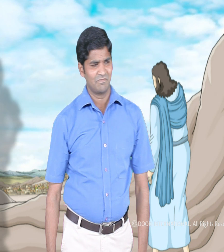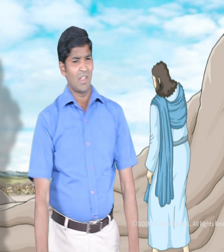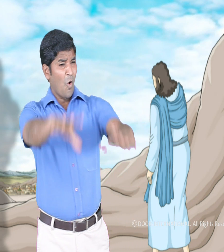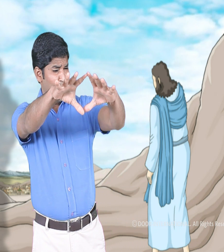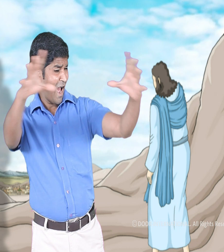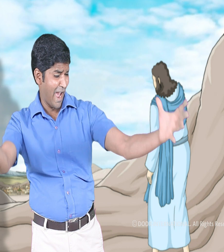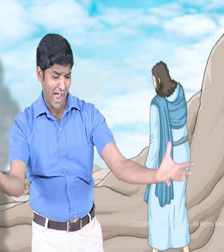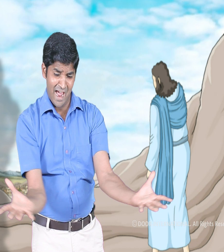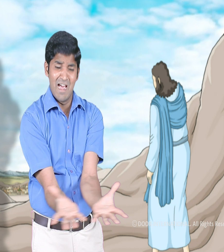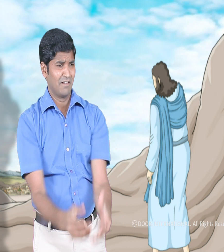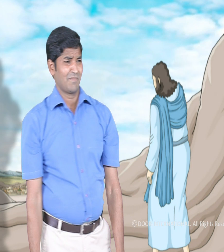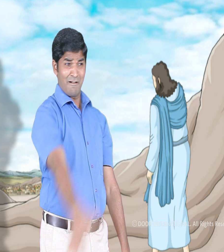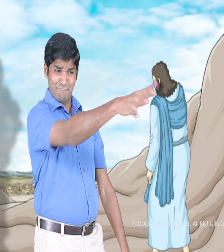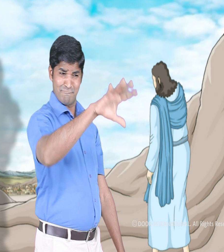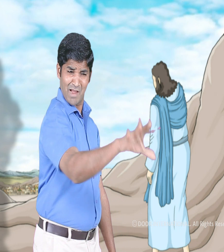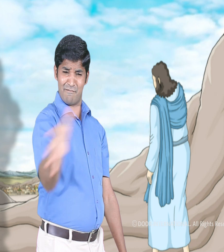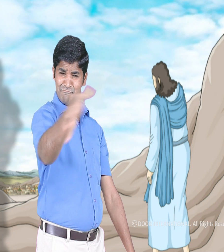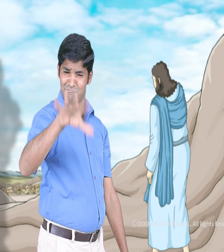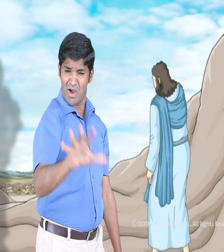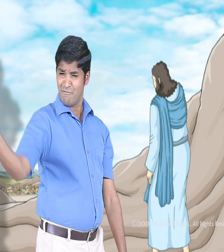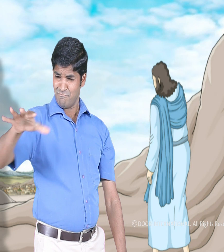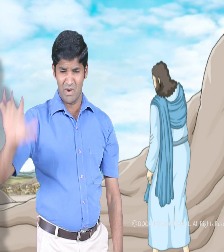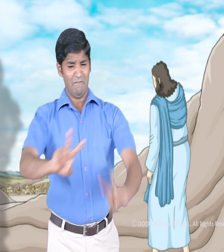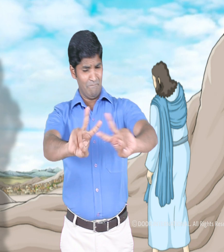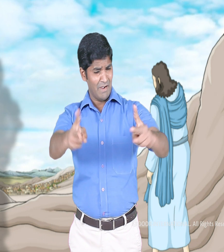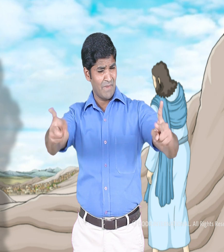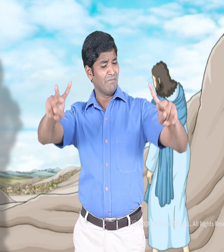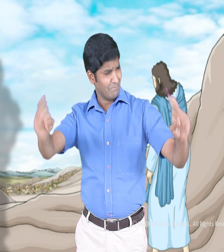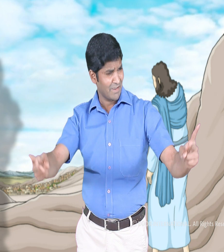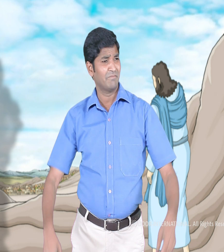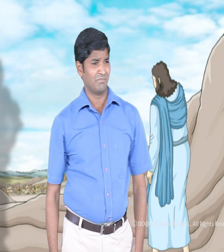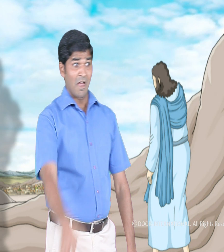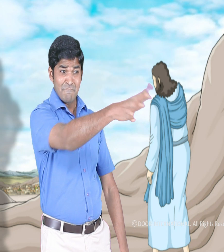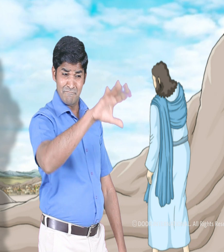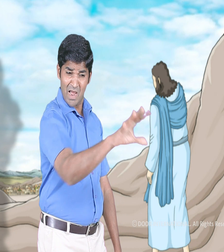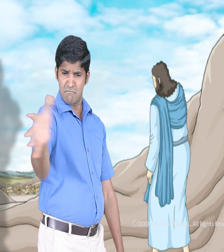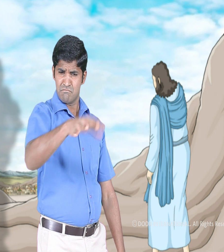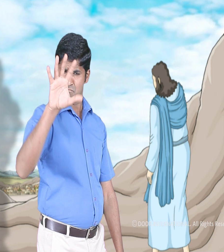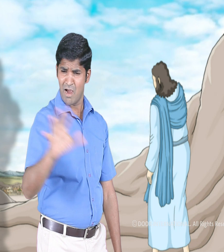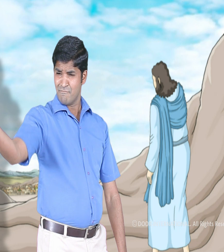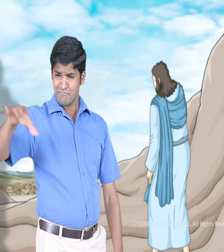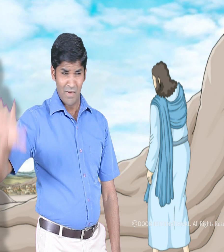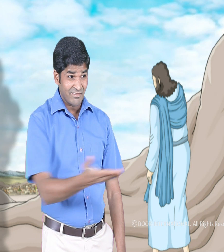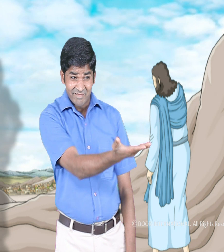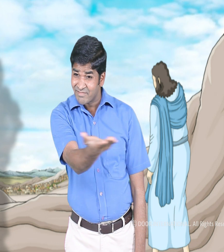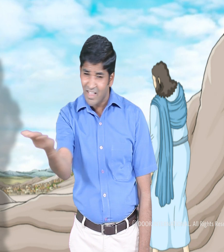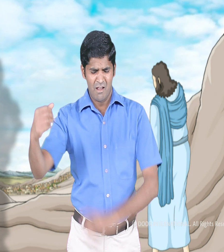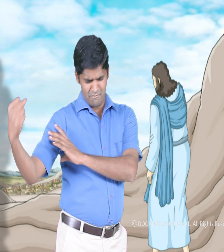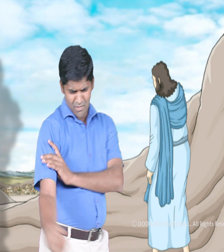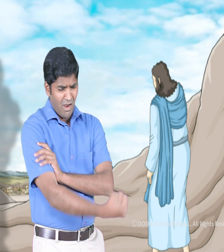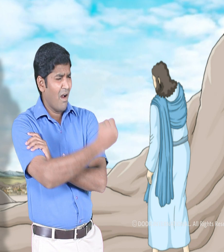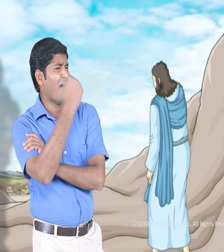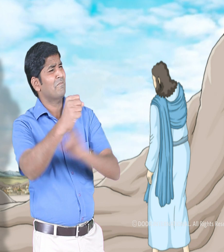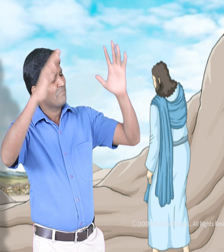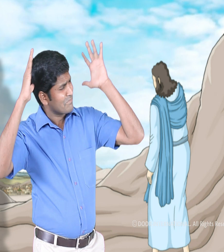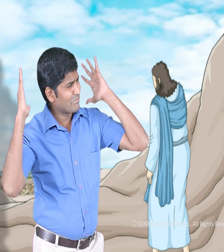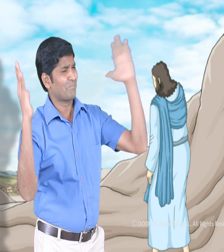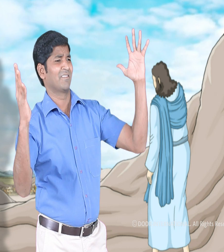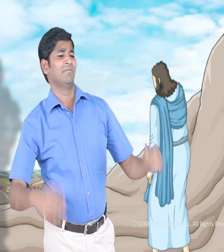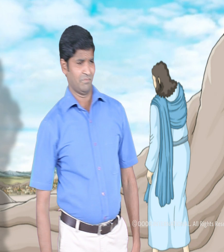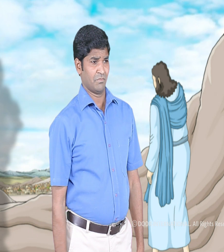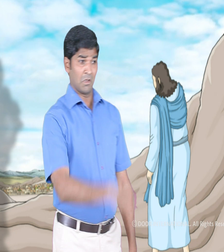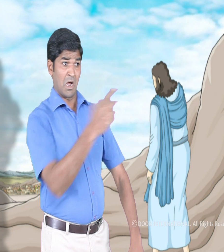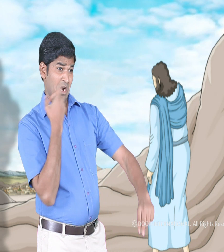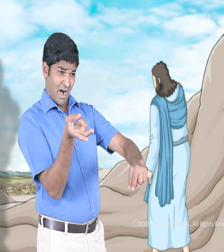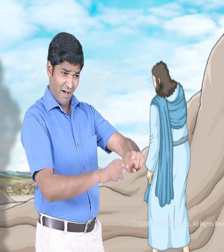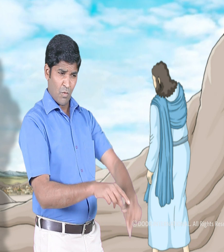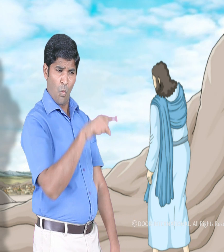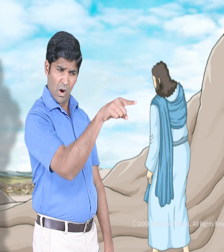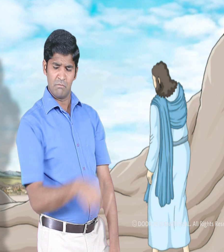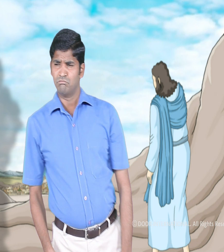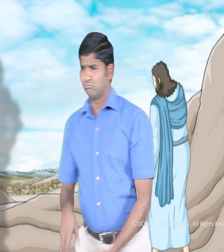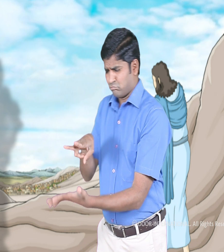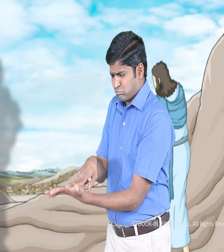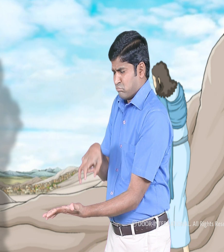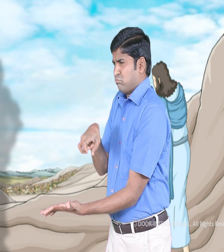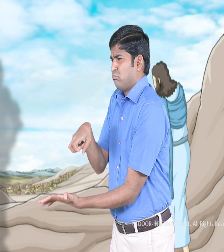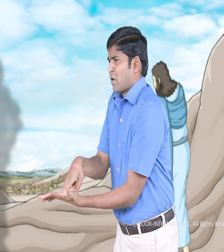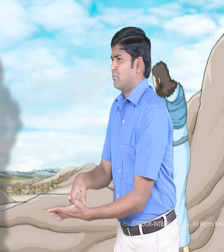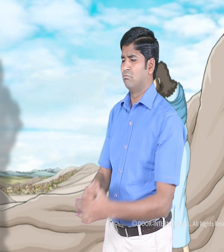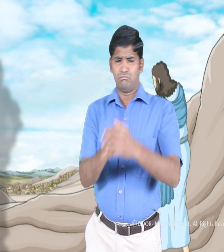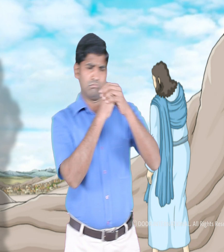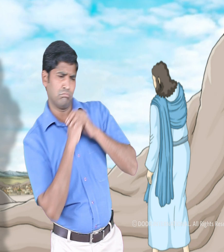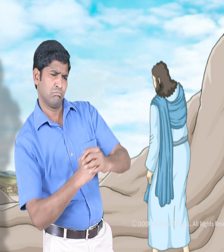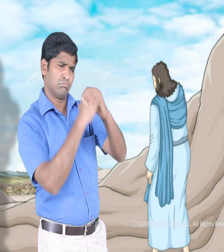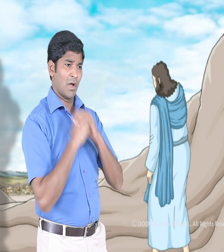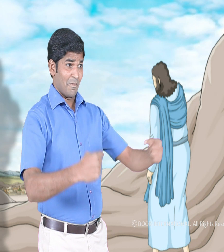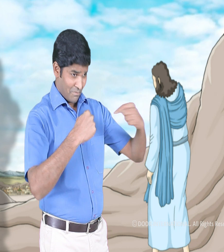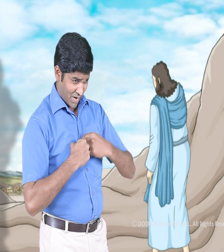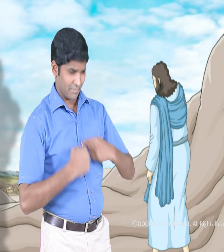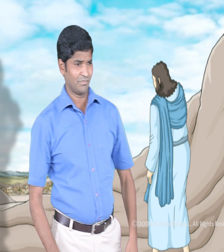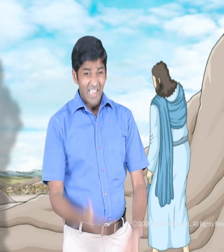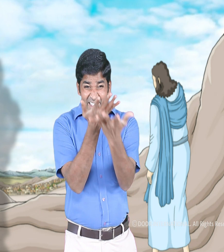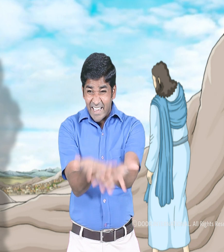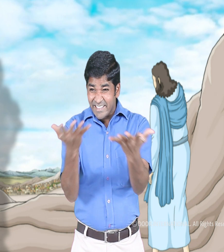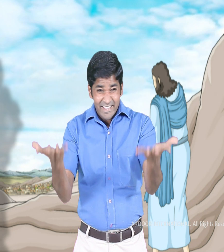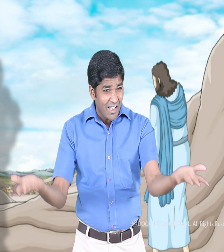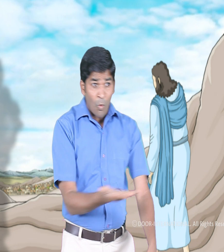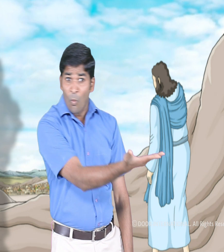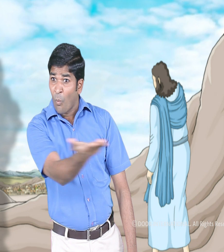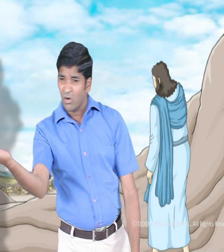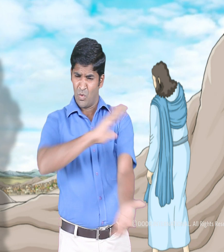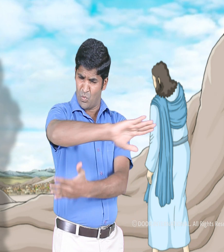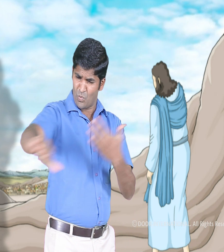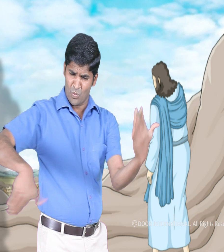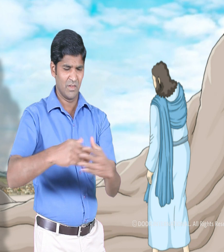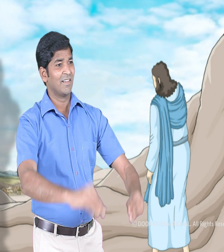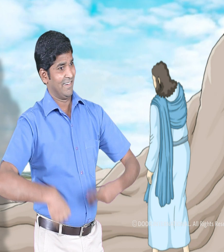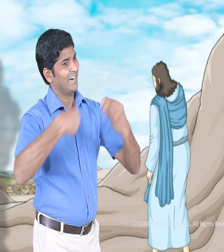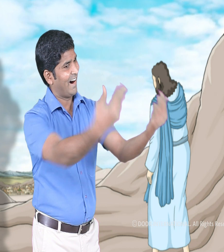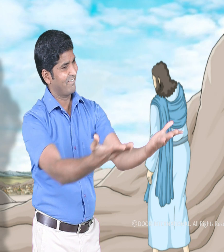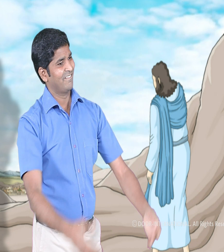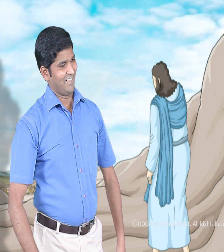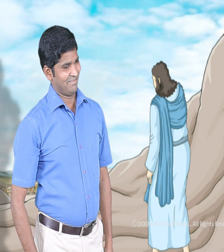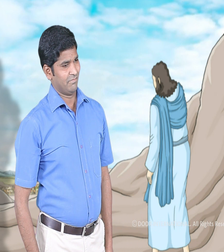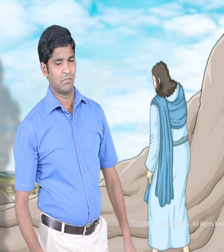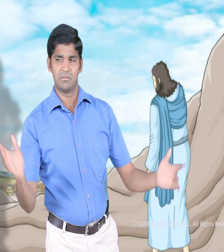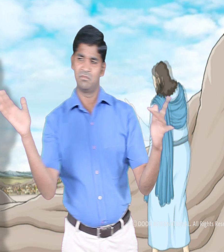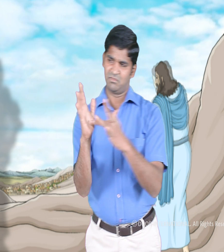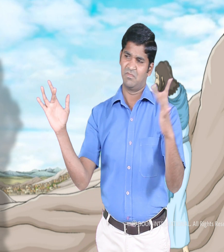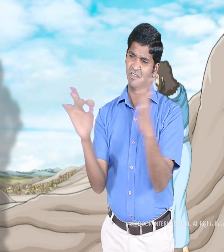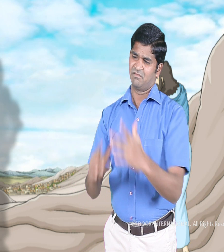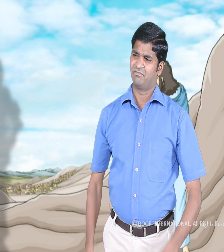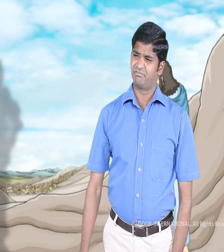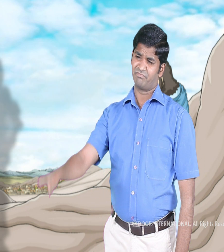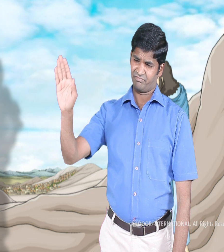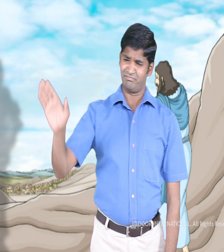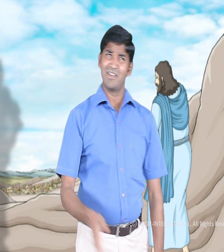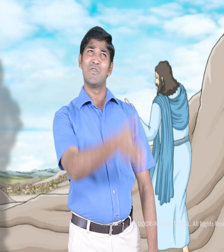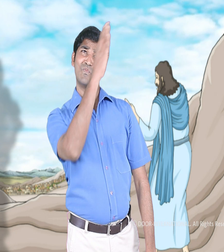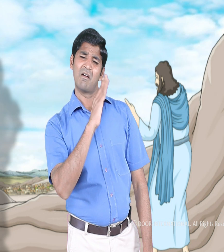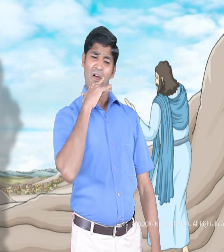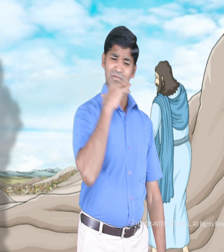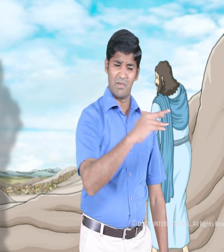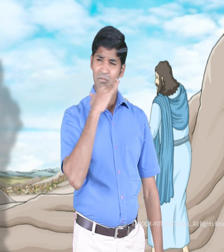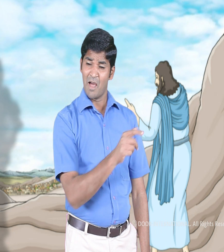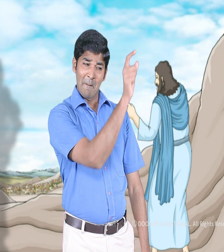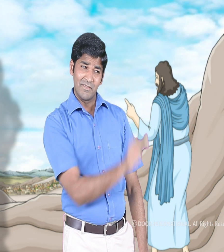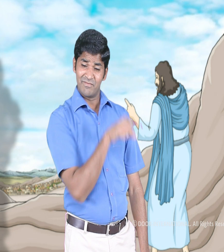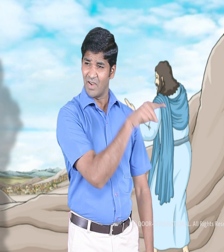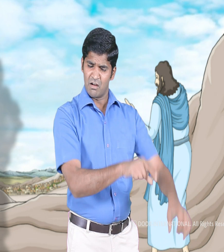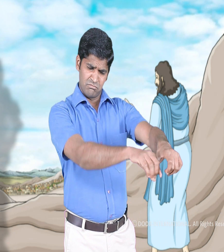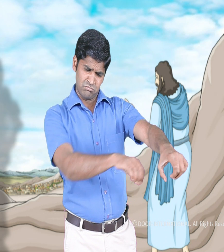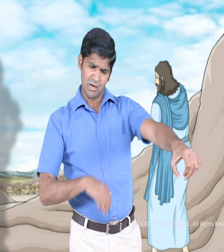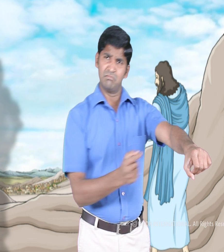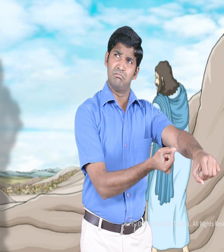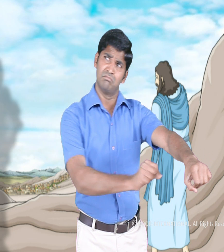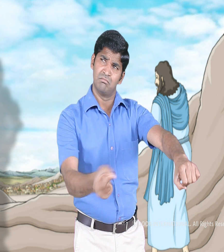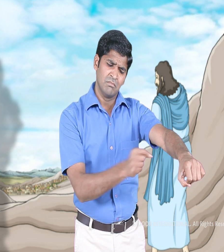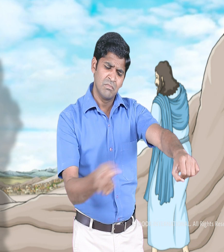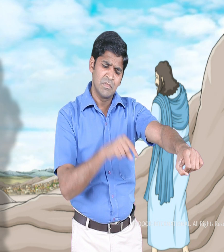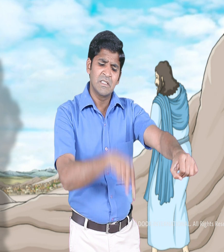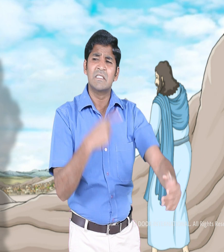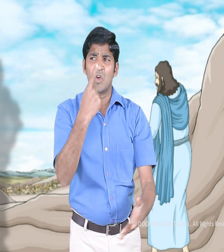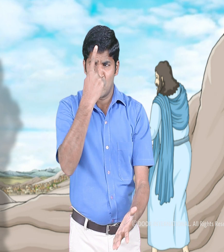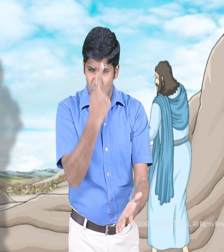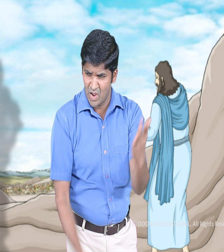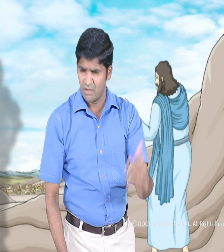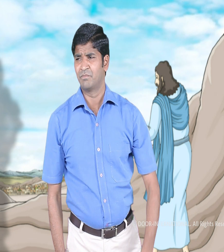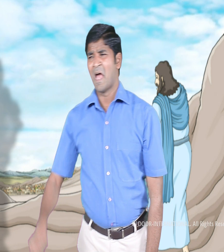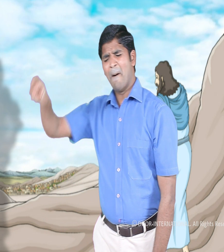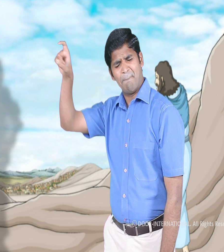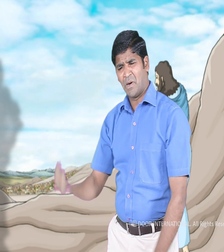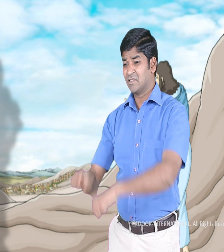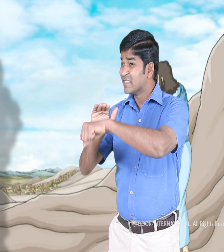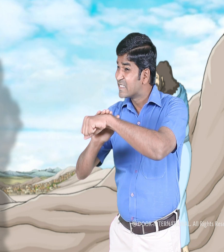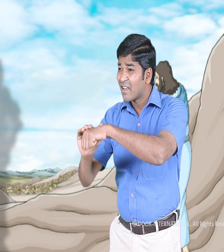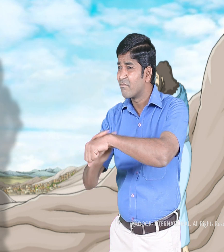“All this I will give You,” he said, “if You will fall down and worship me.” “Away from Me, Satan!” Jesus declared.